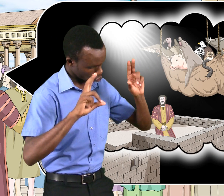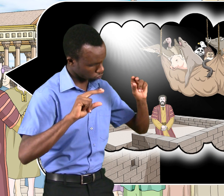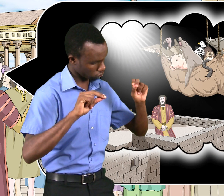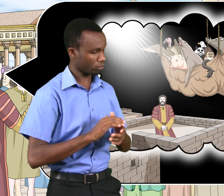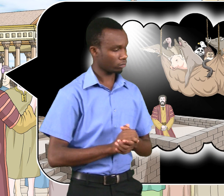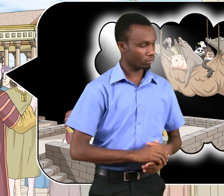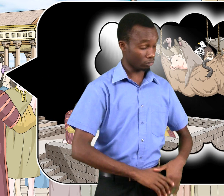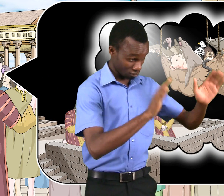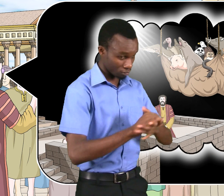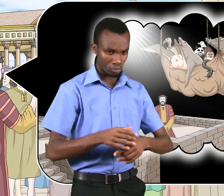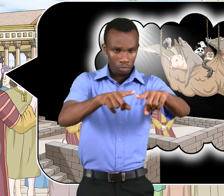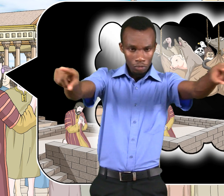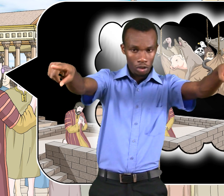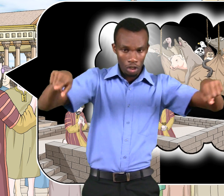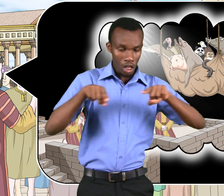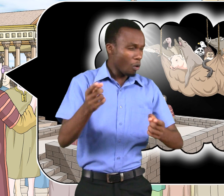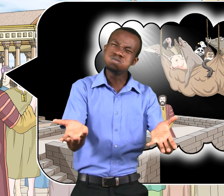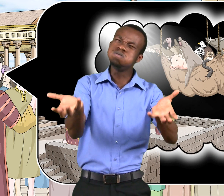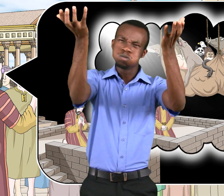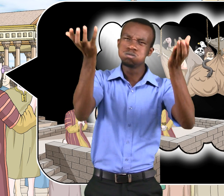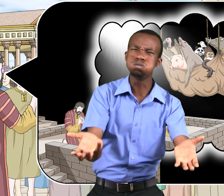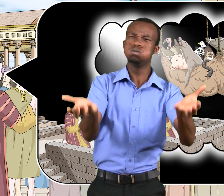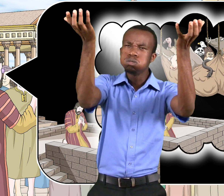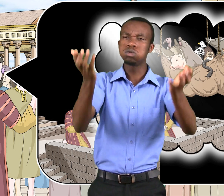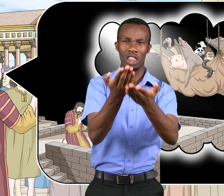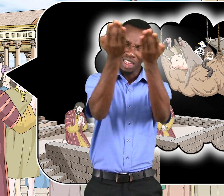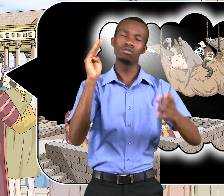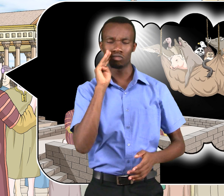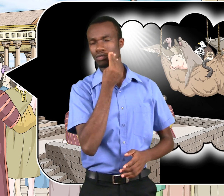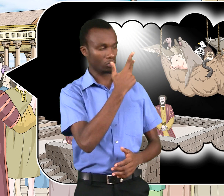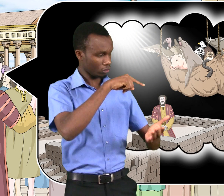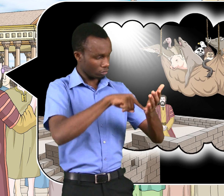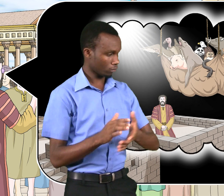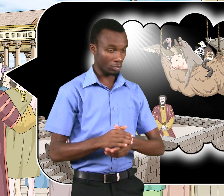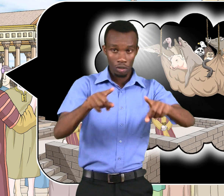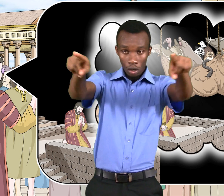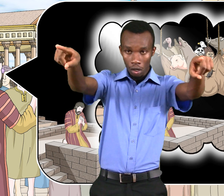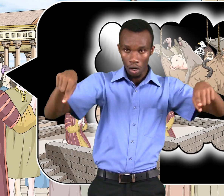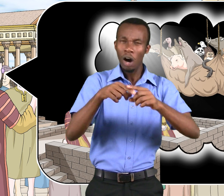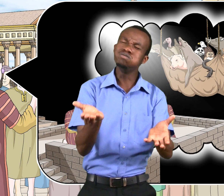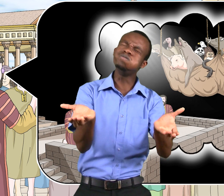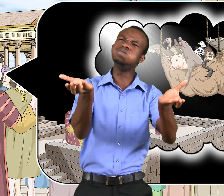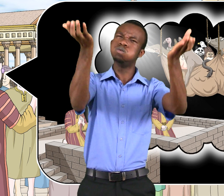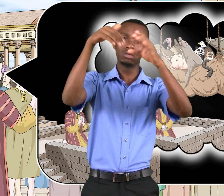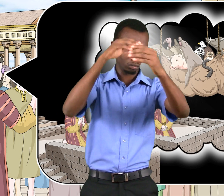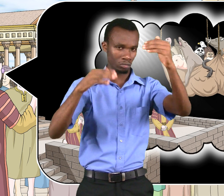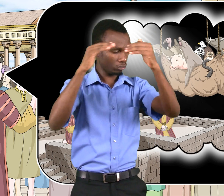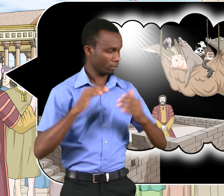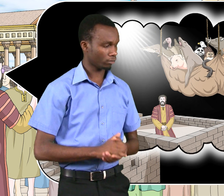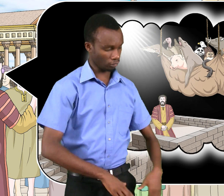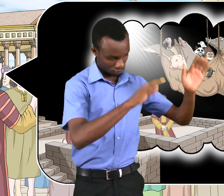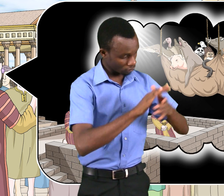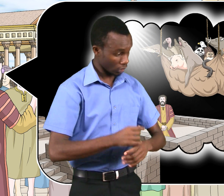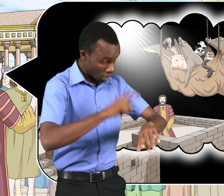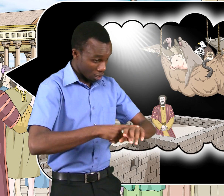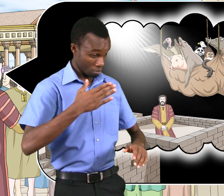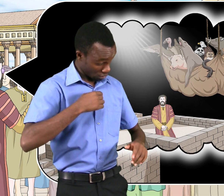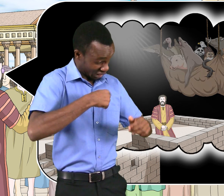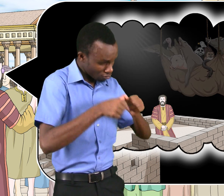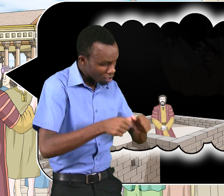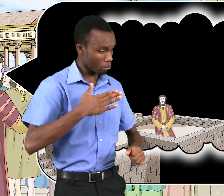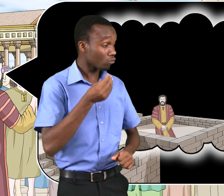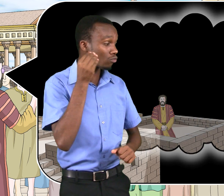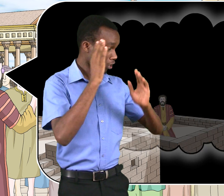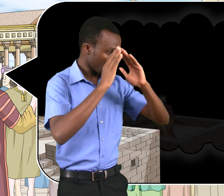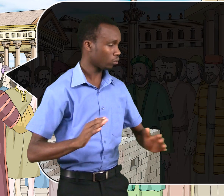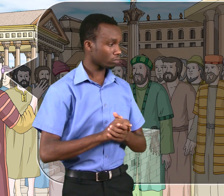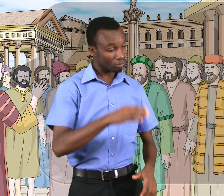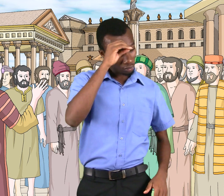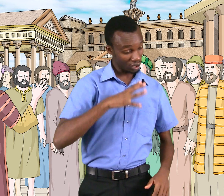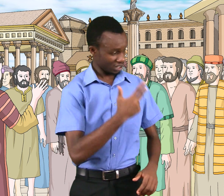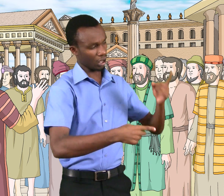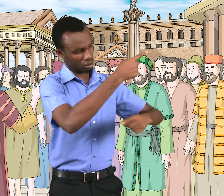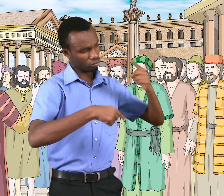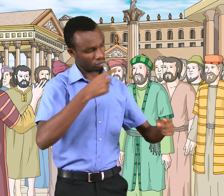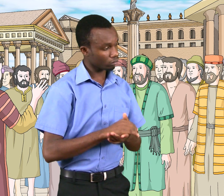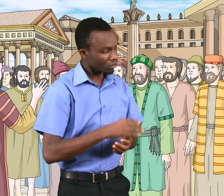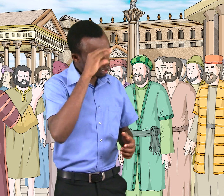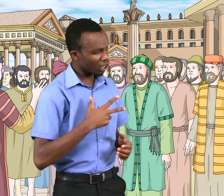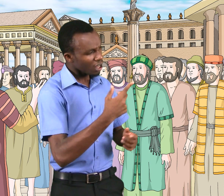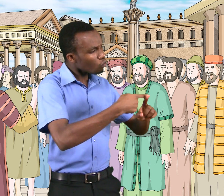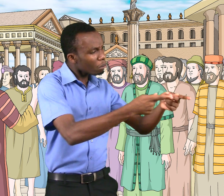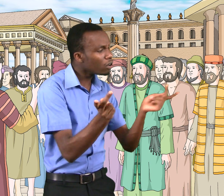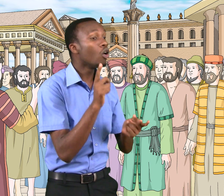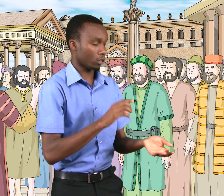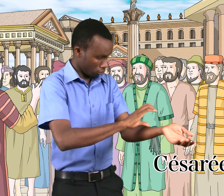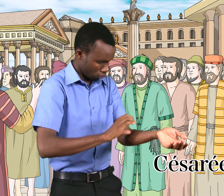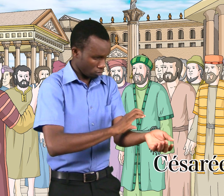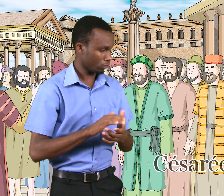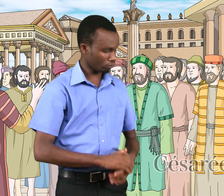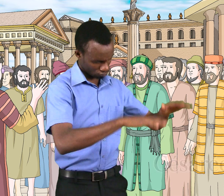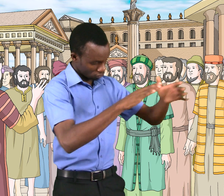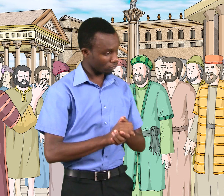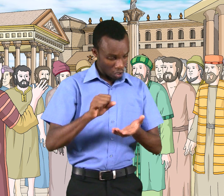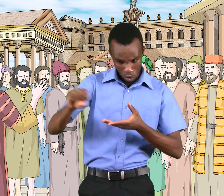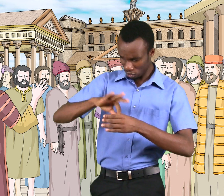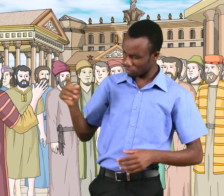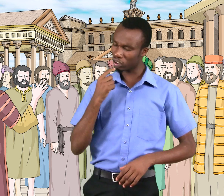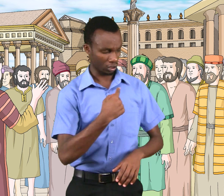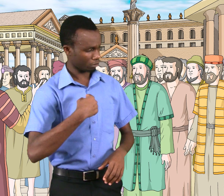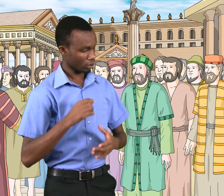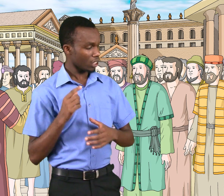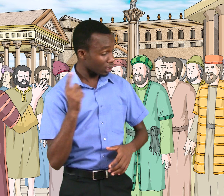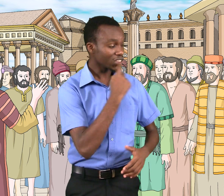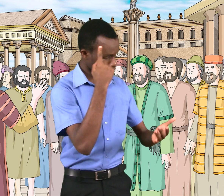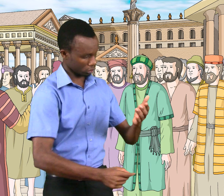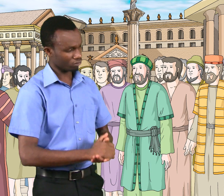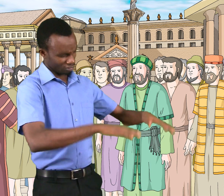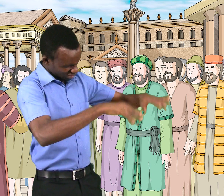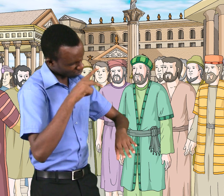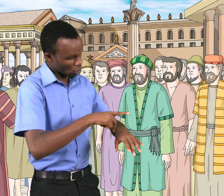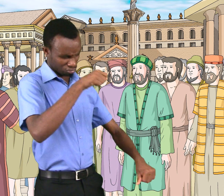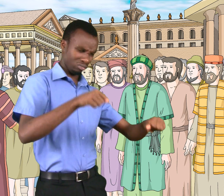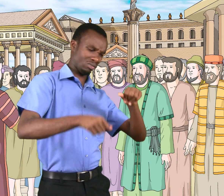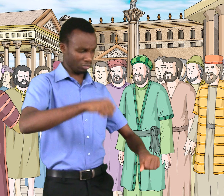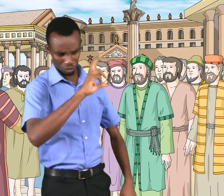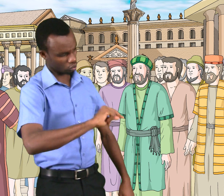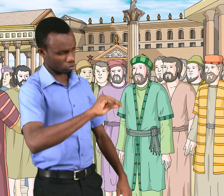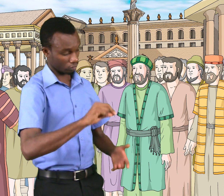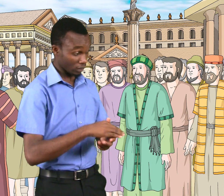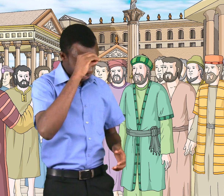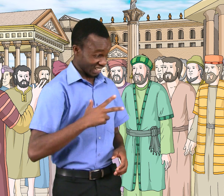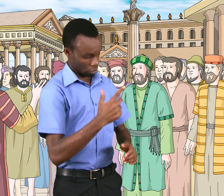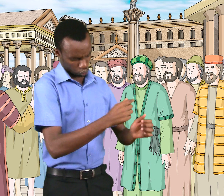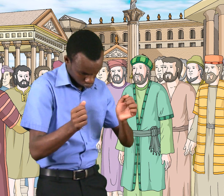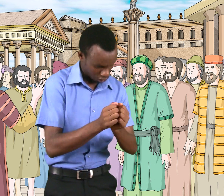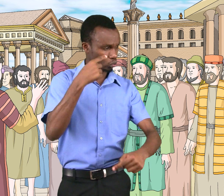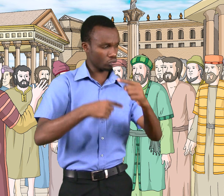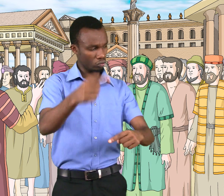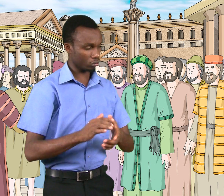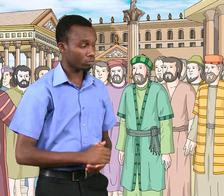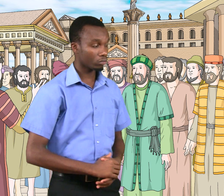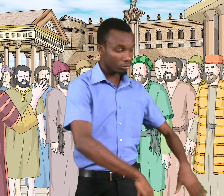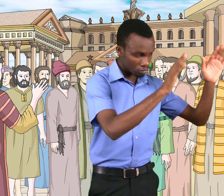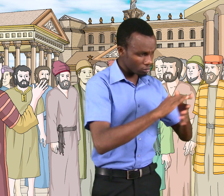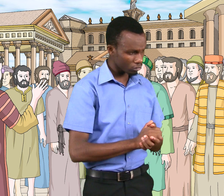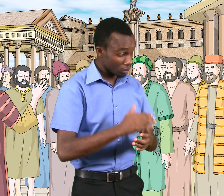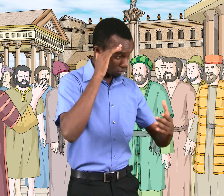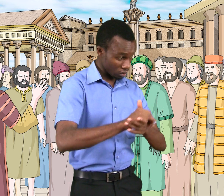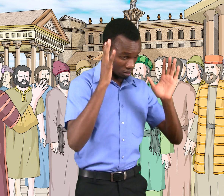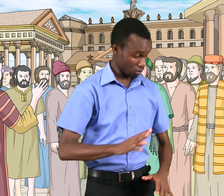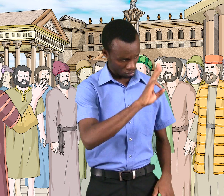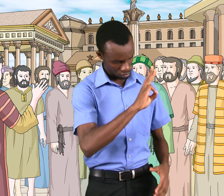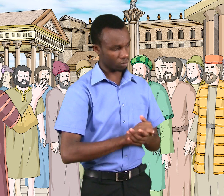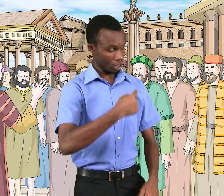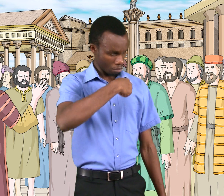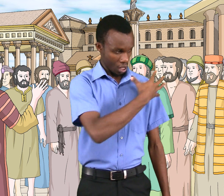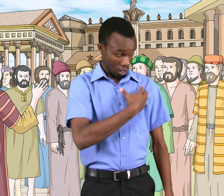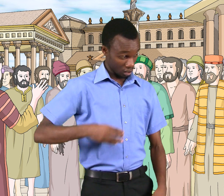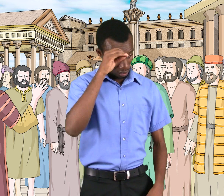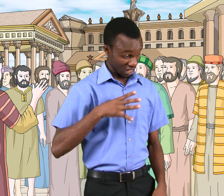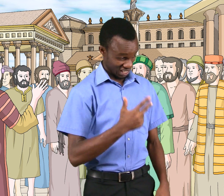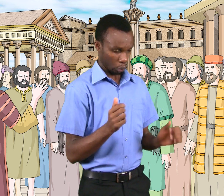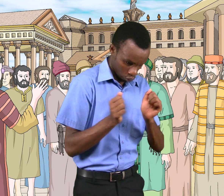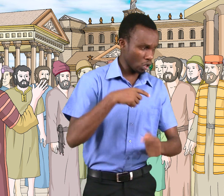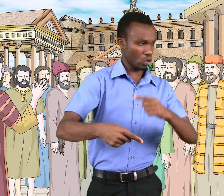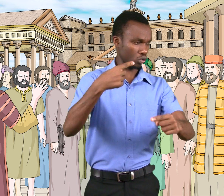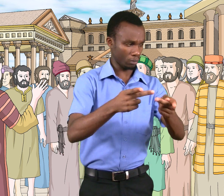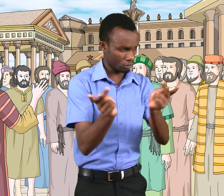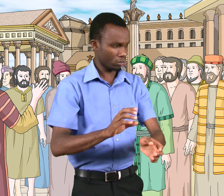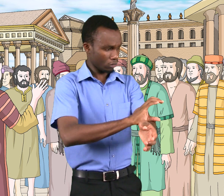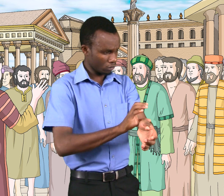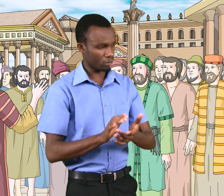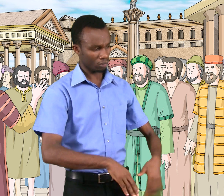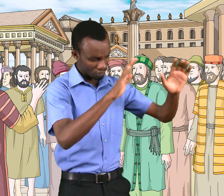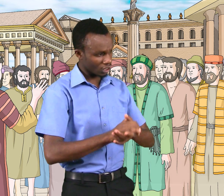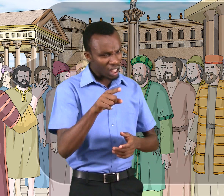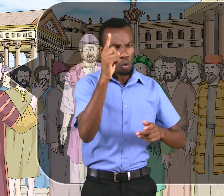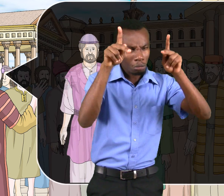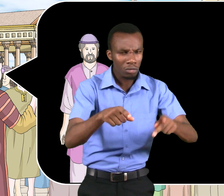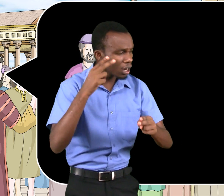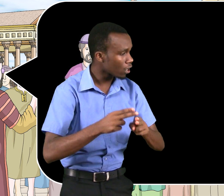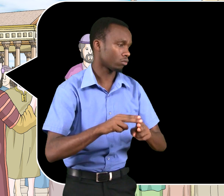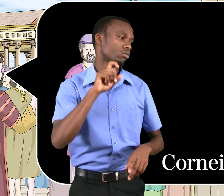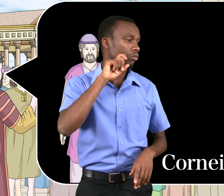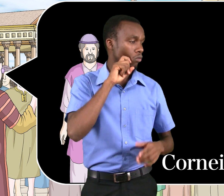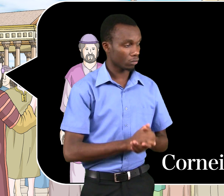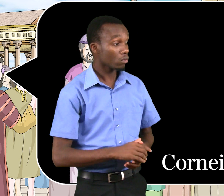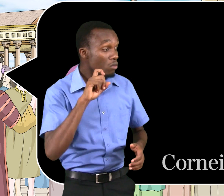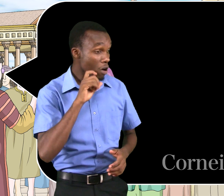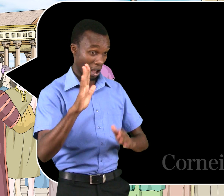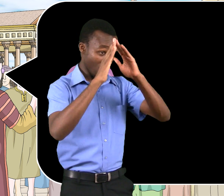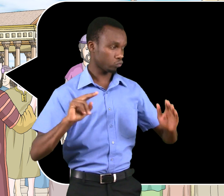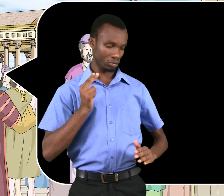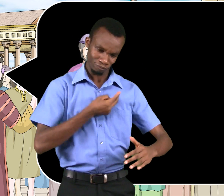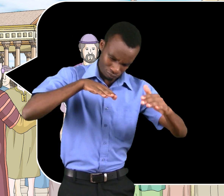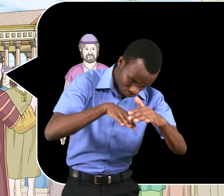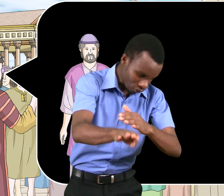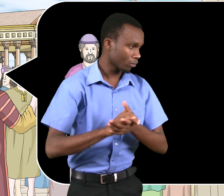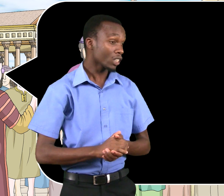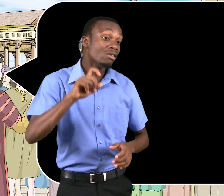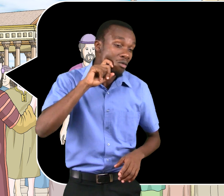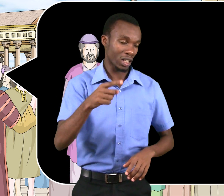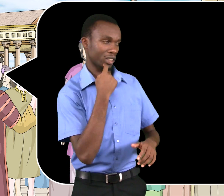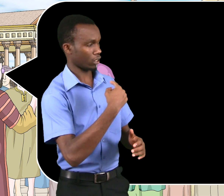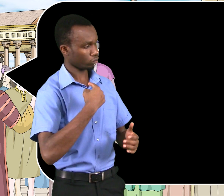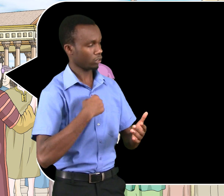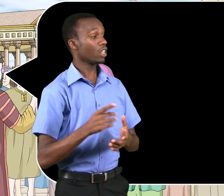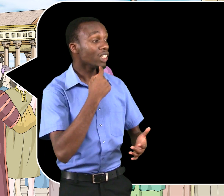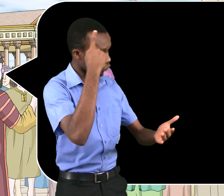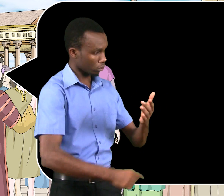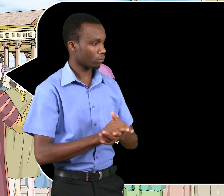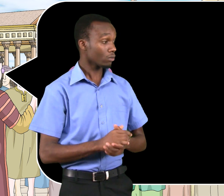This happened three times, and everything was drawn back up into heaven. Just then three men sent to me from Caesarea stopped at the house where I was staying. The Spirit told me to accompany them without hesitation.